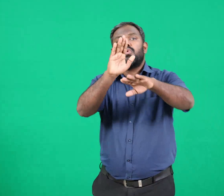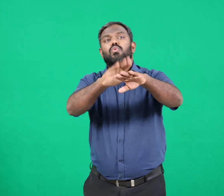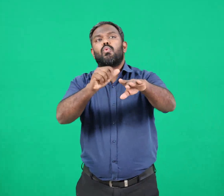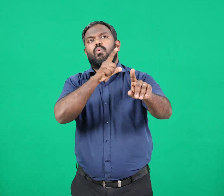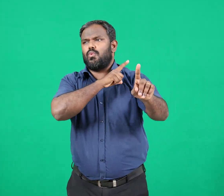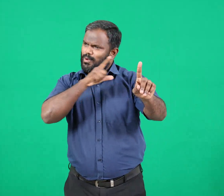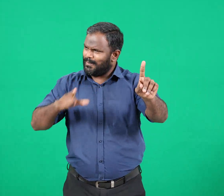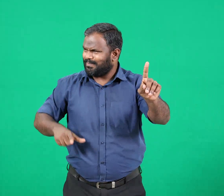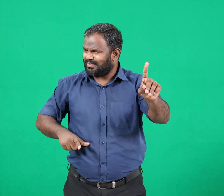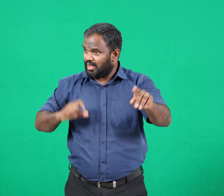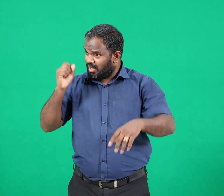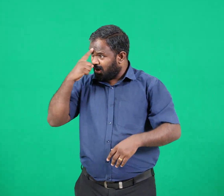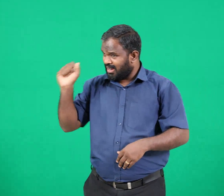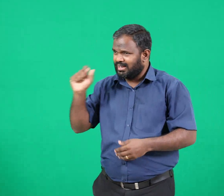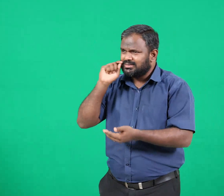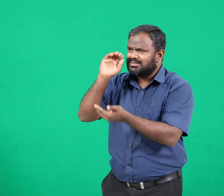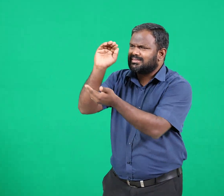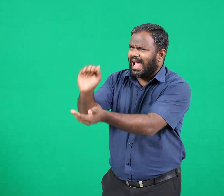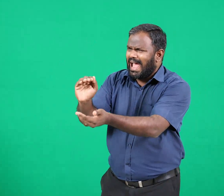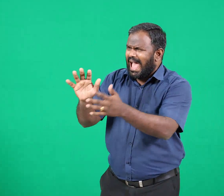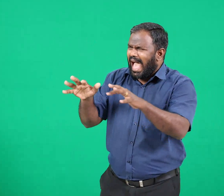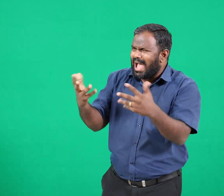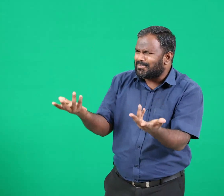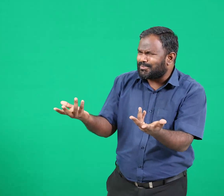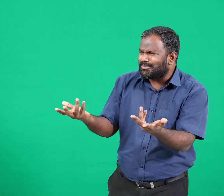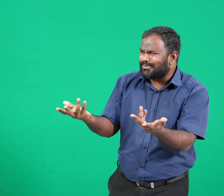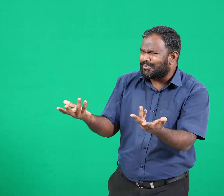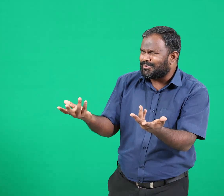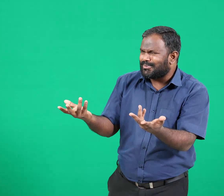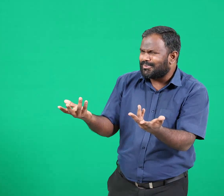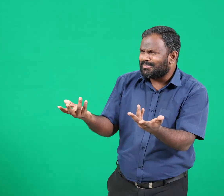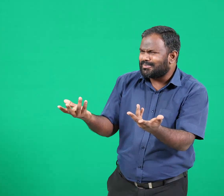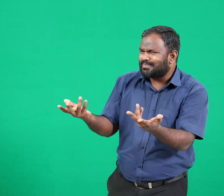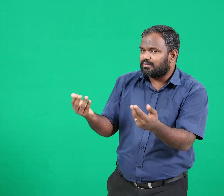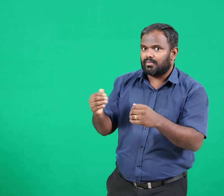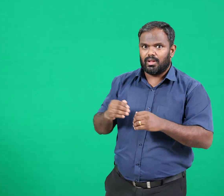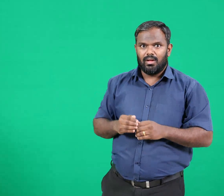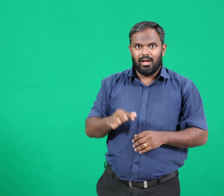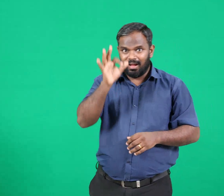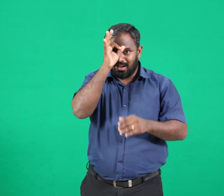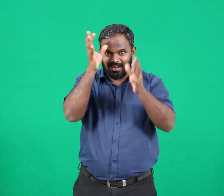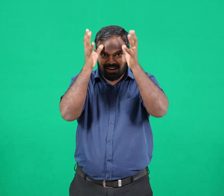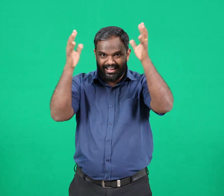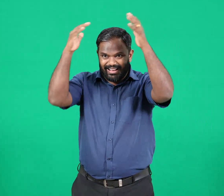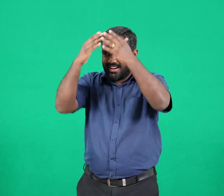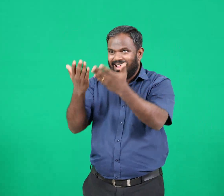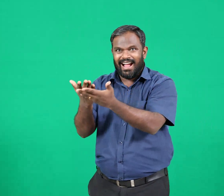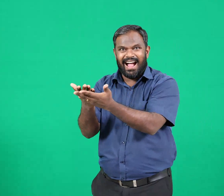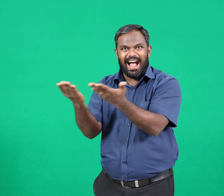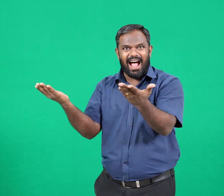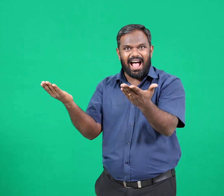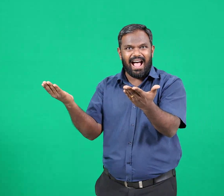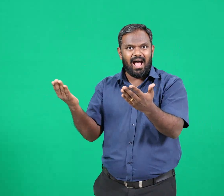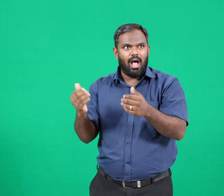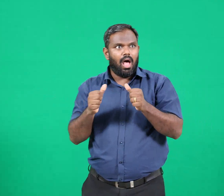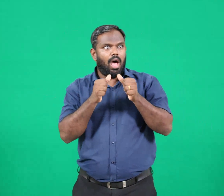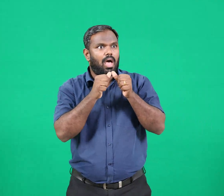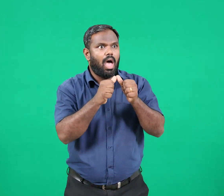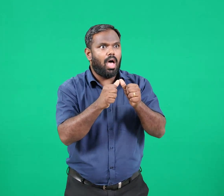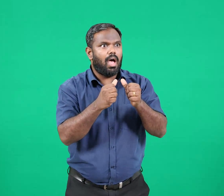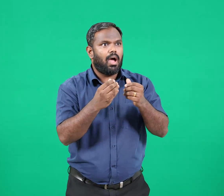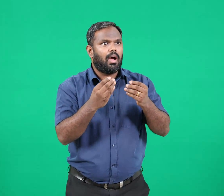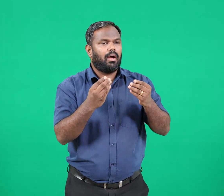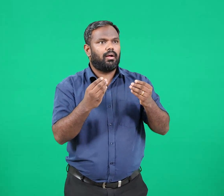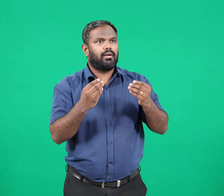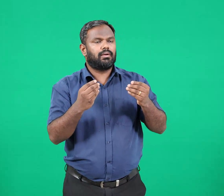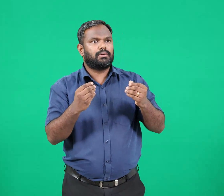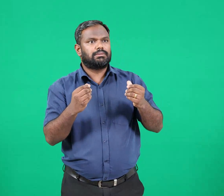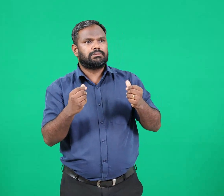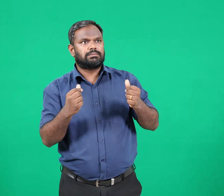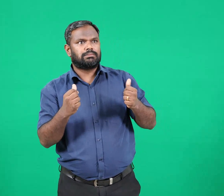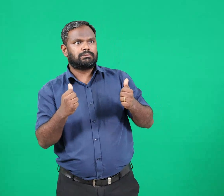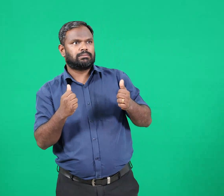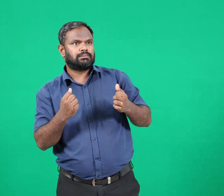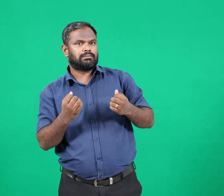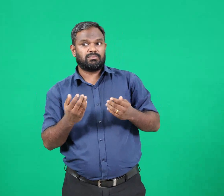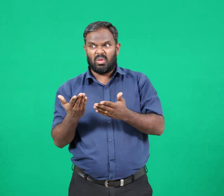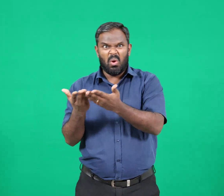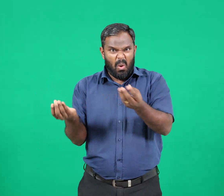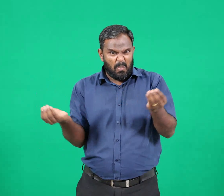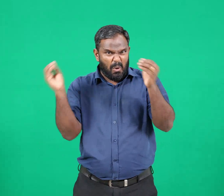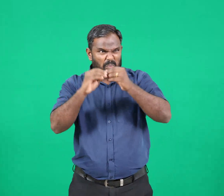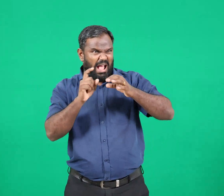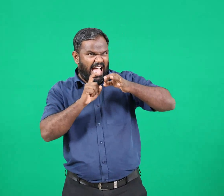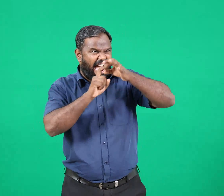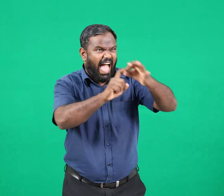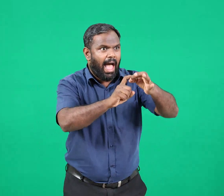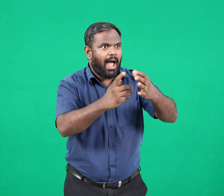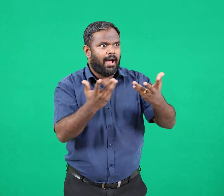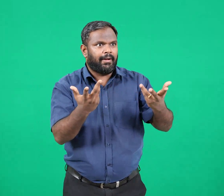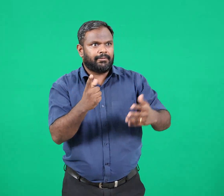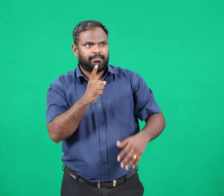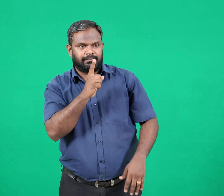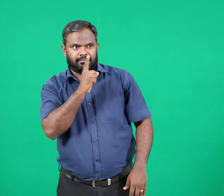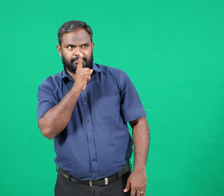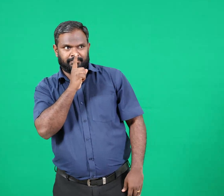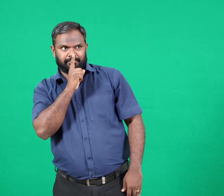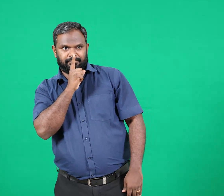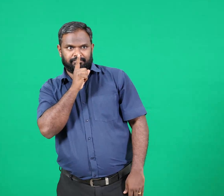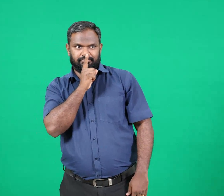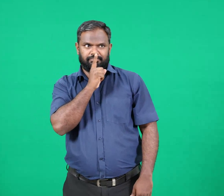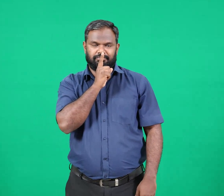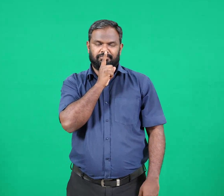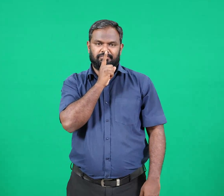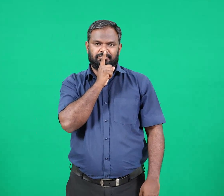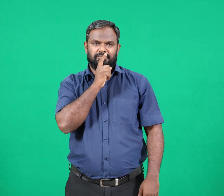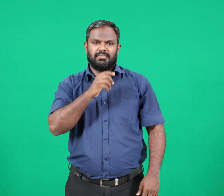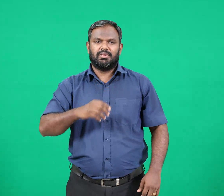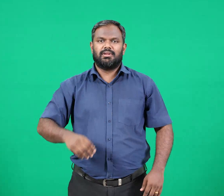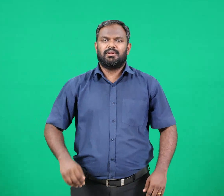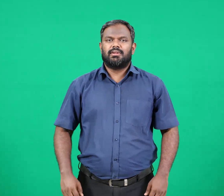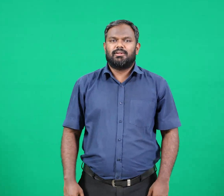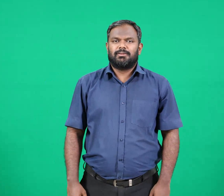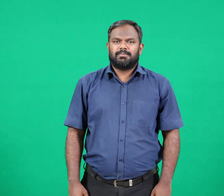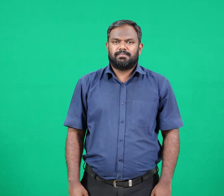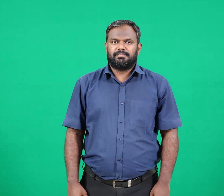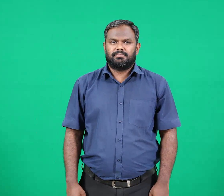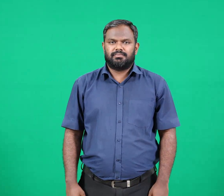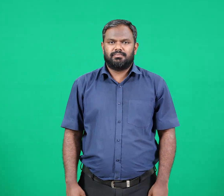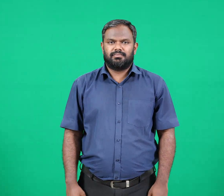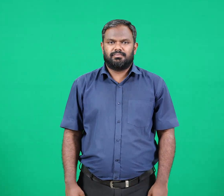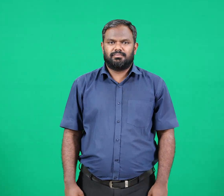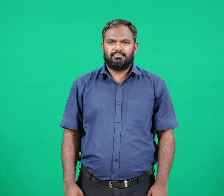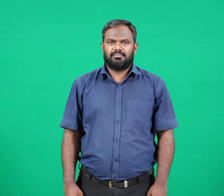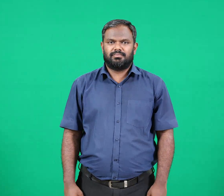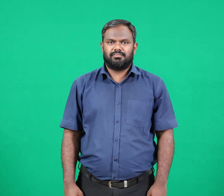No one was able to answer a word, and from that day on no one dared to question Him any further.